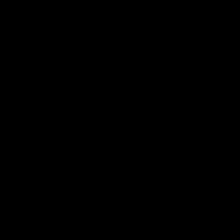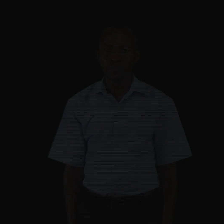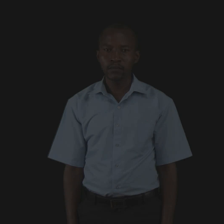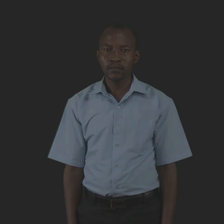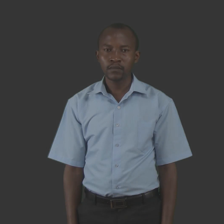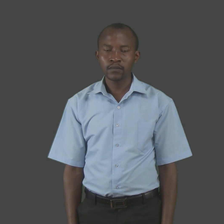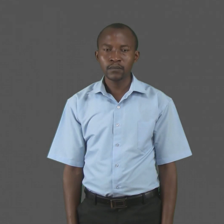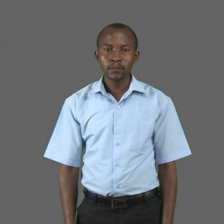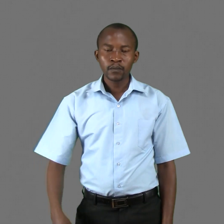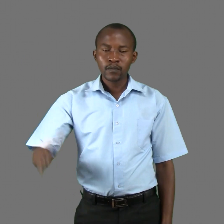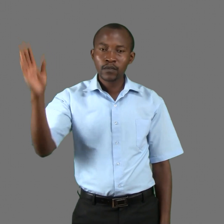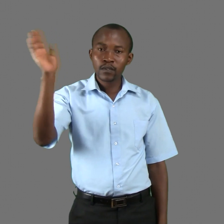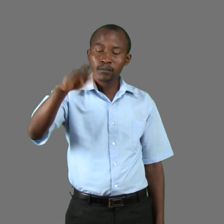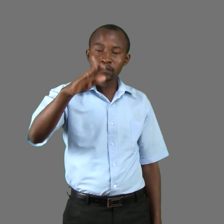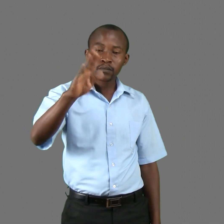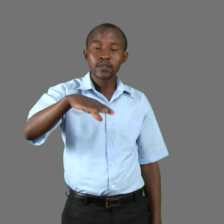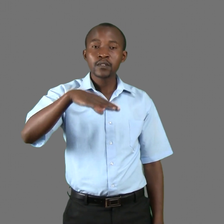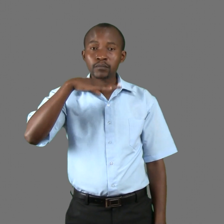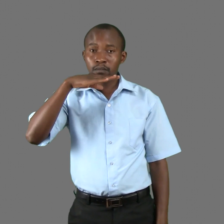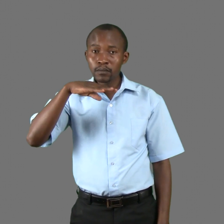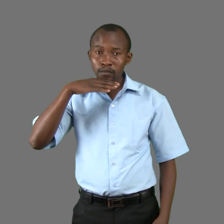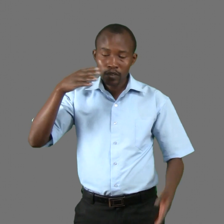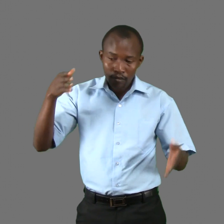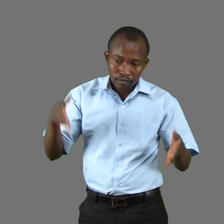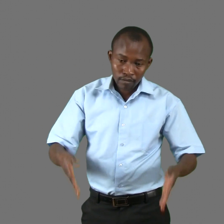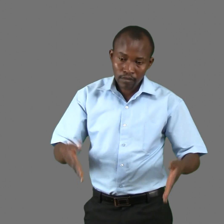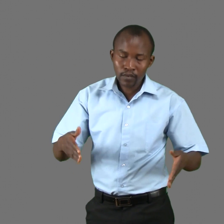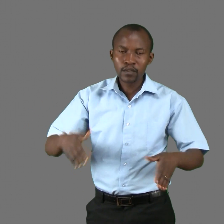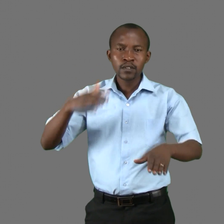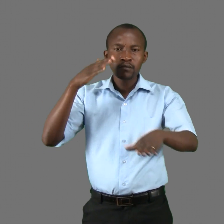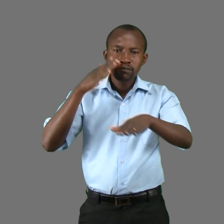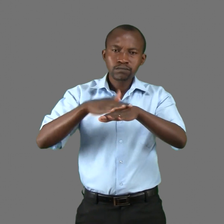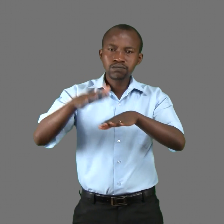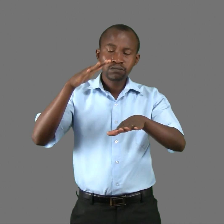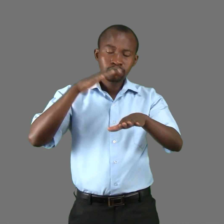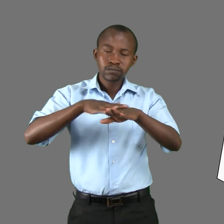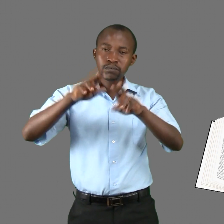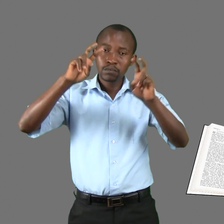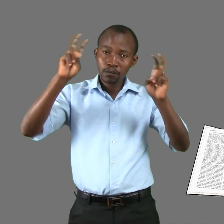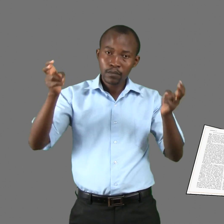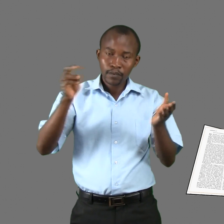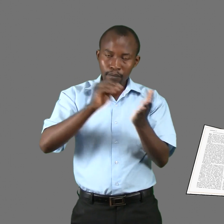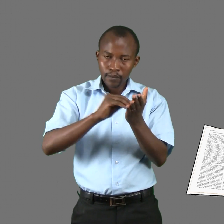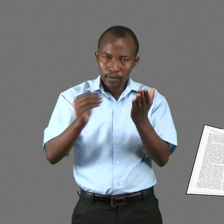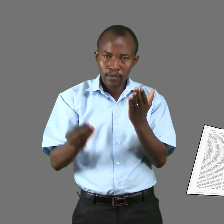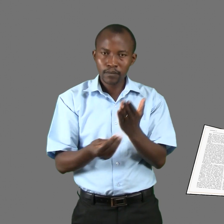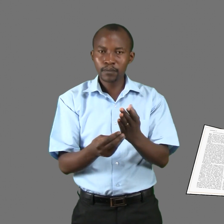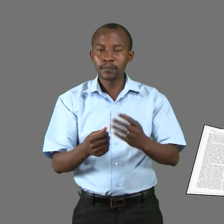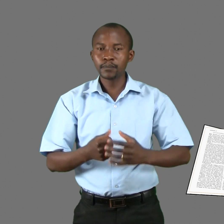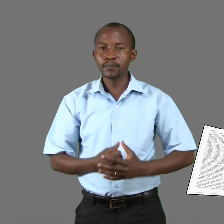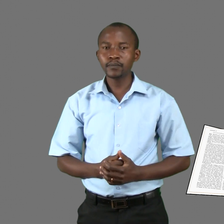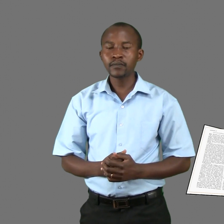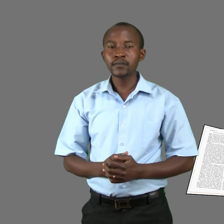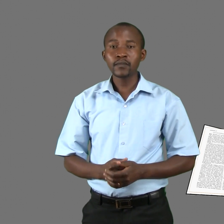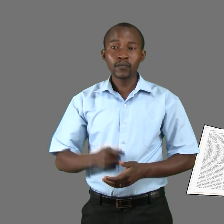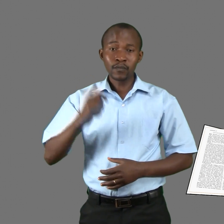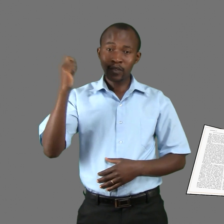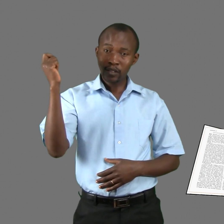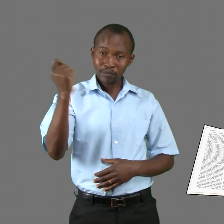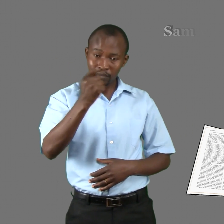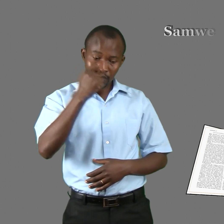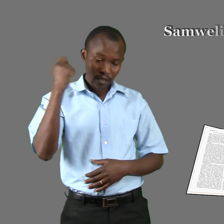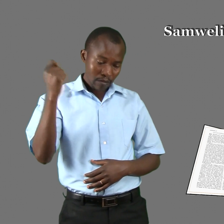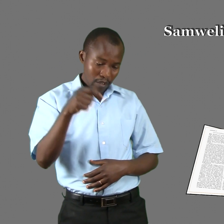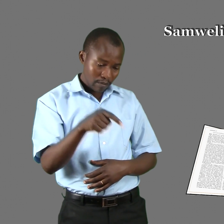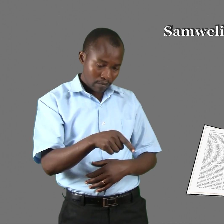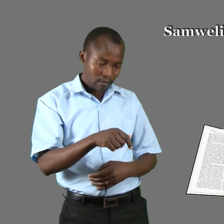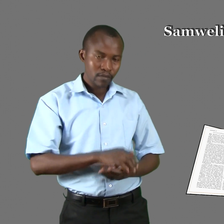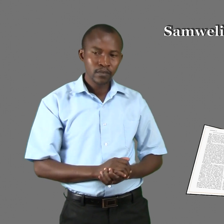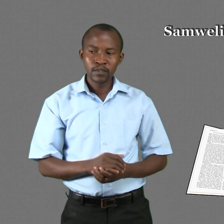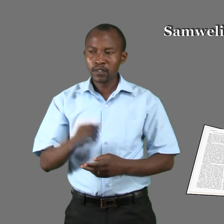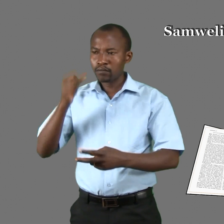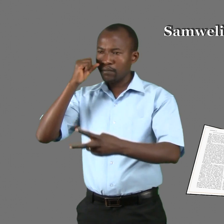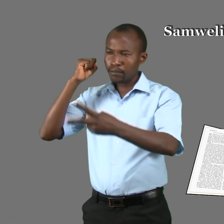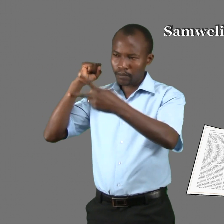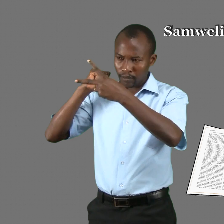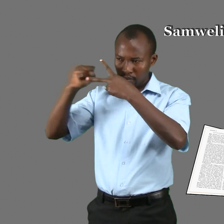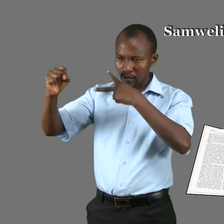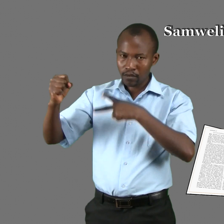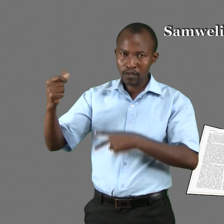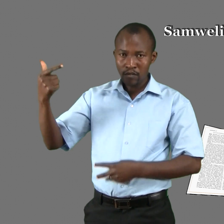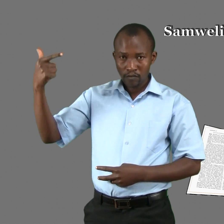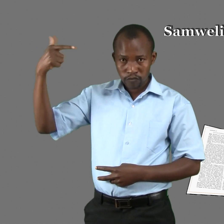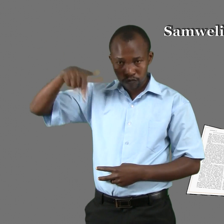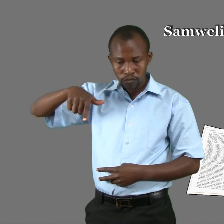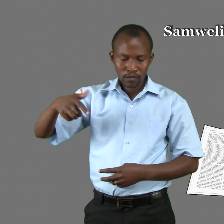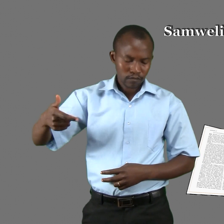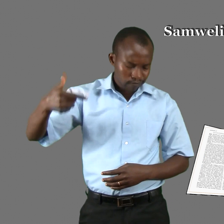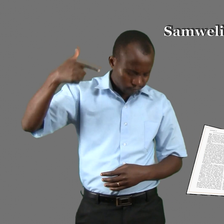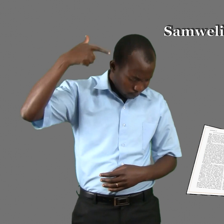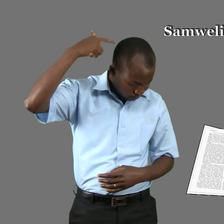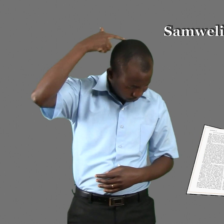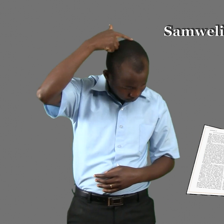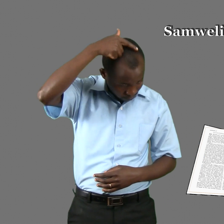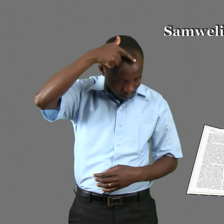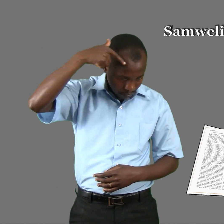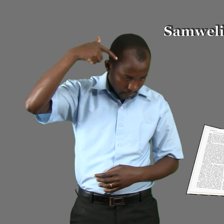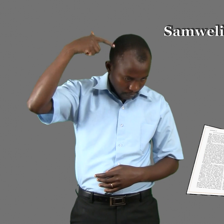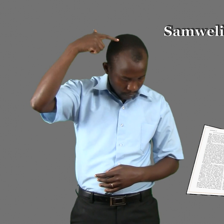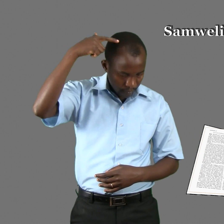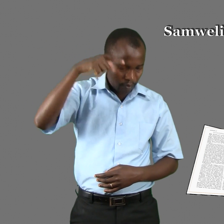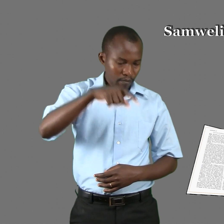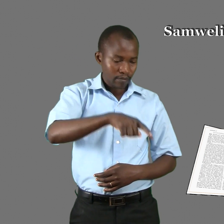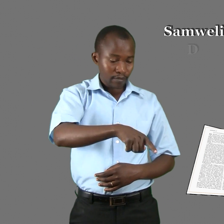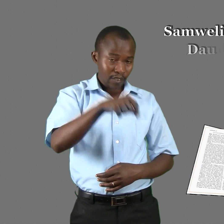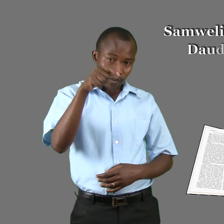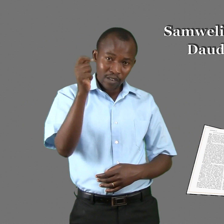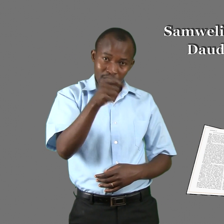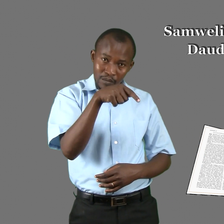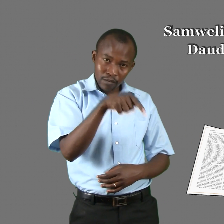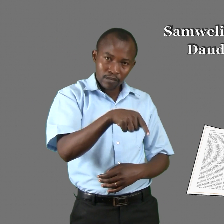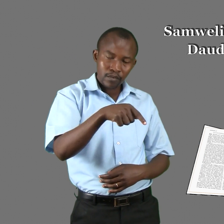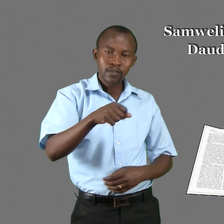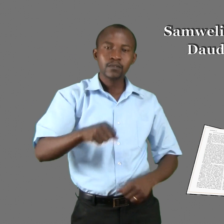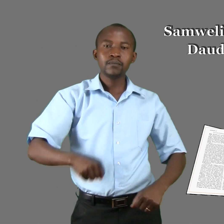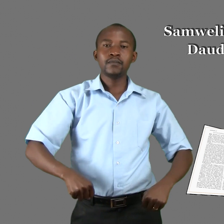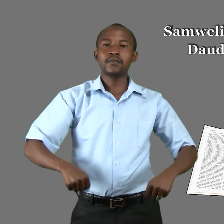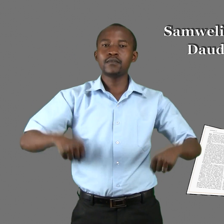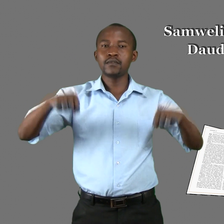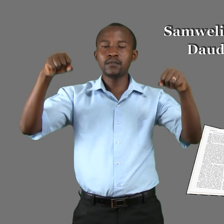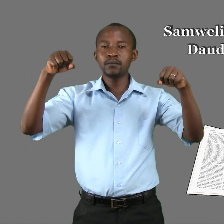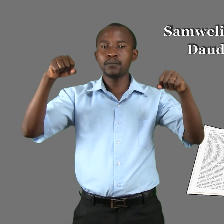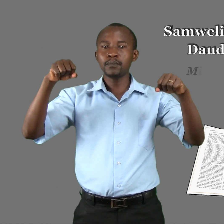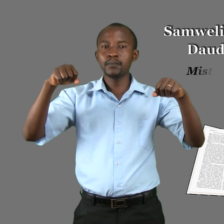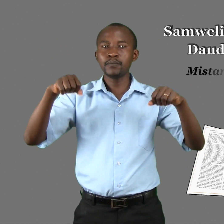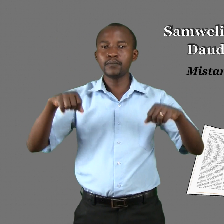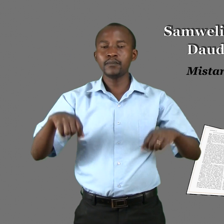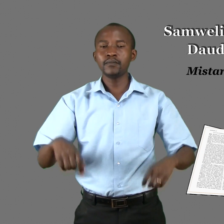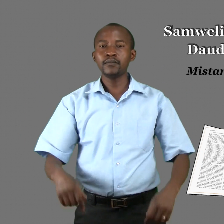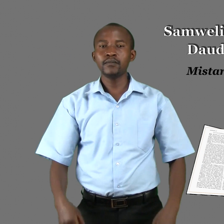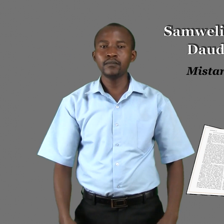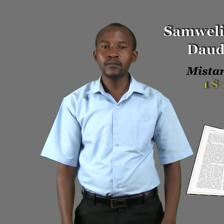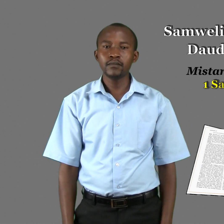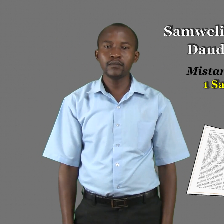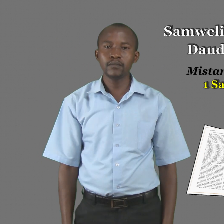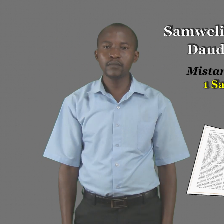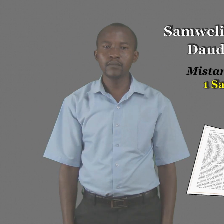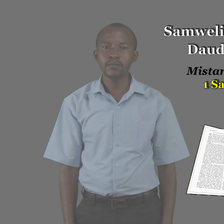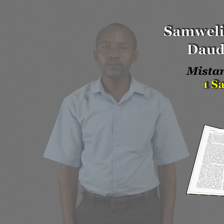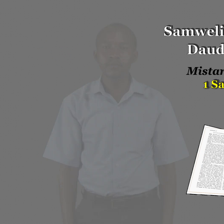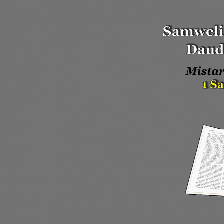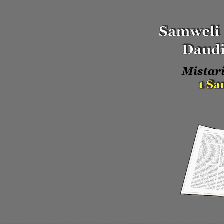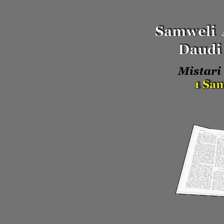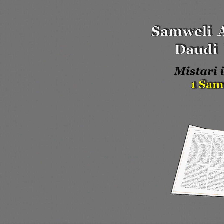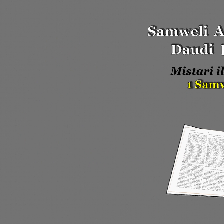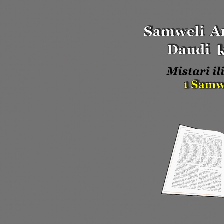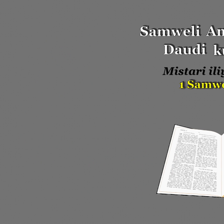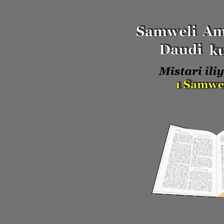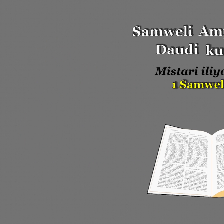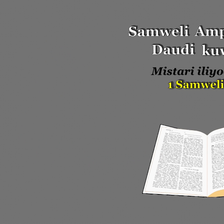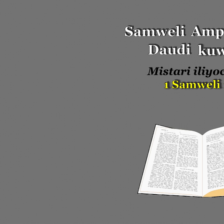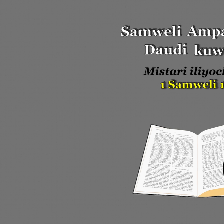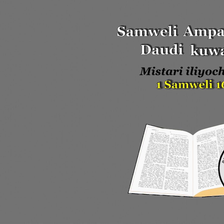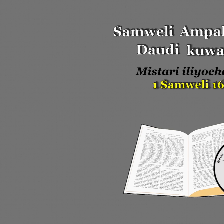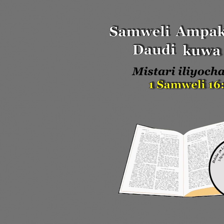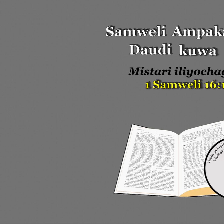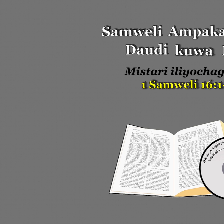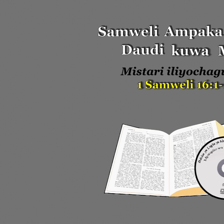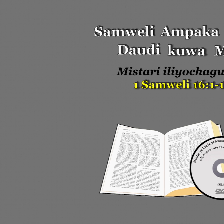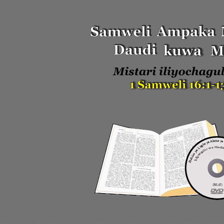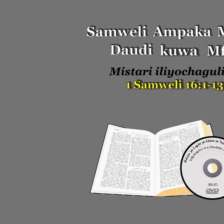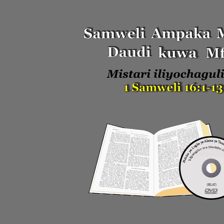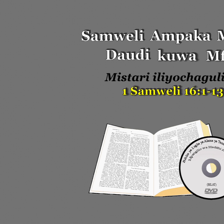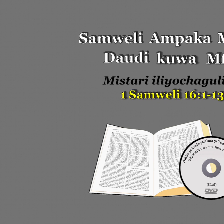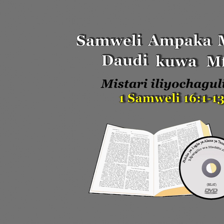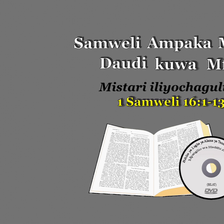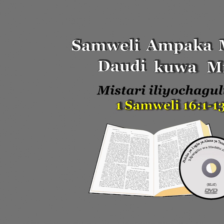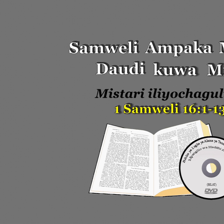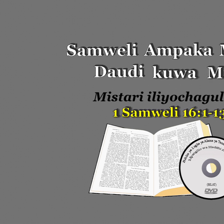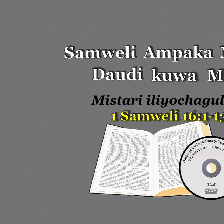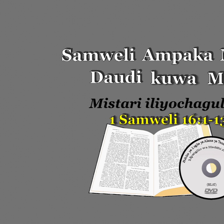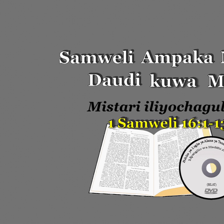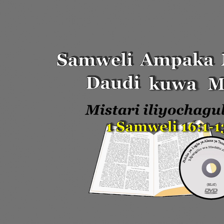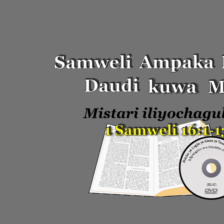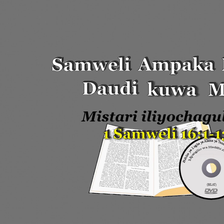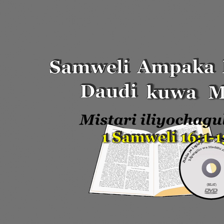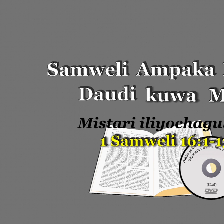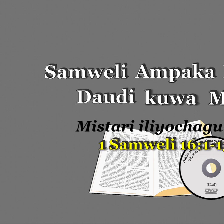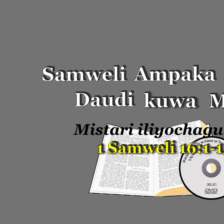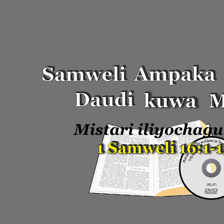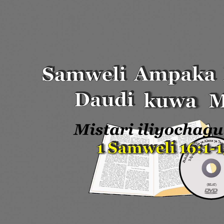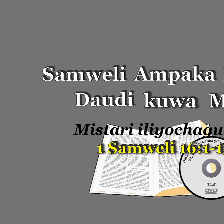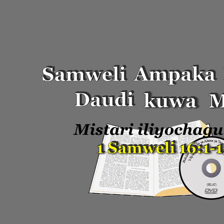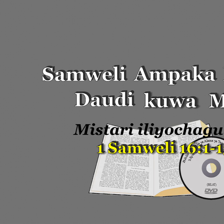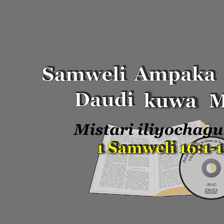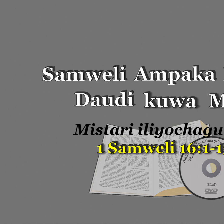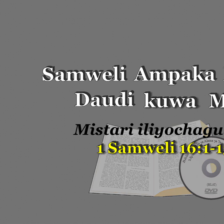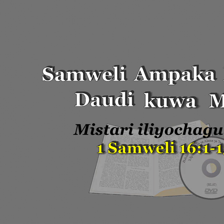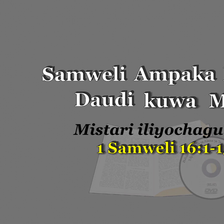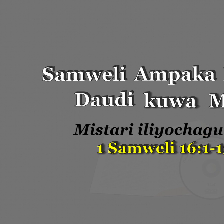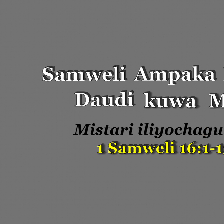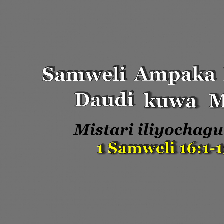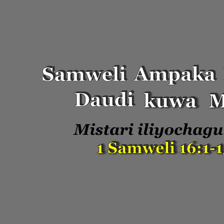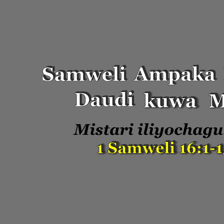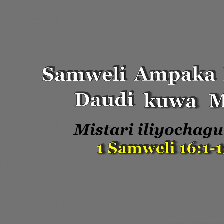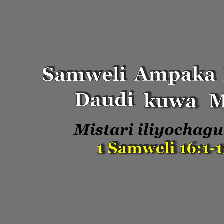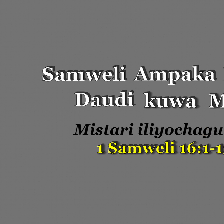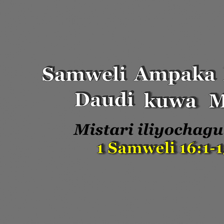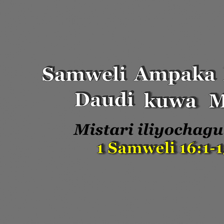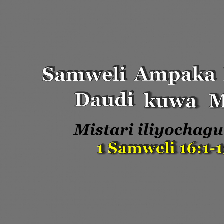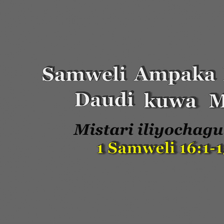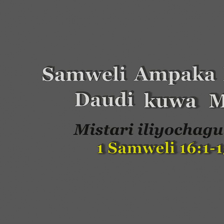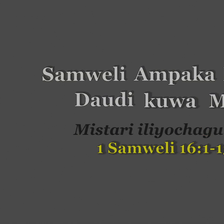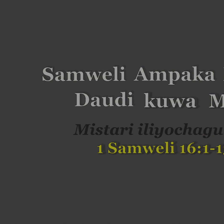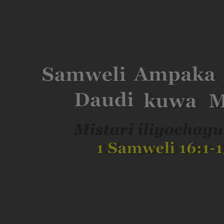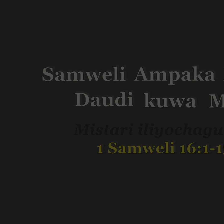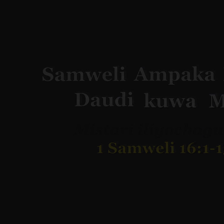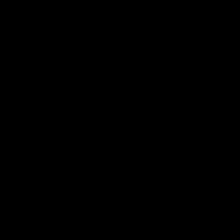Samuel anoints David as king